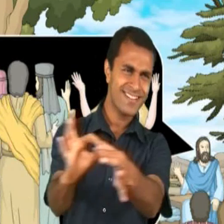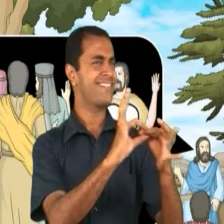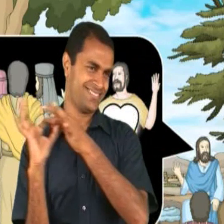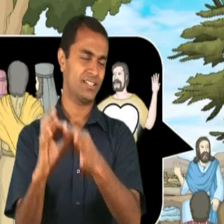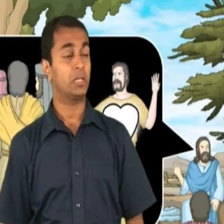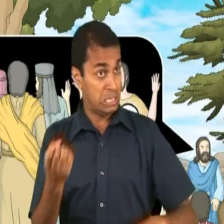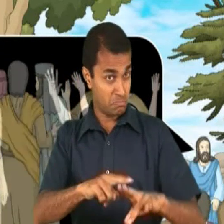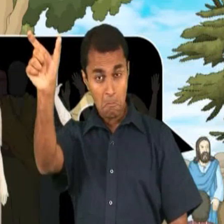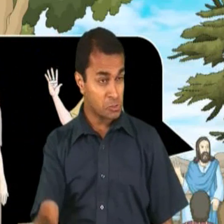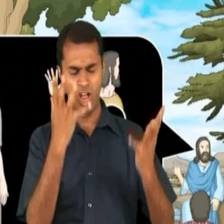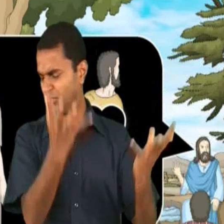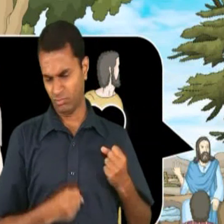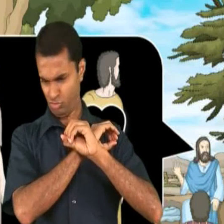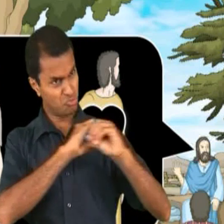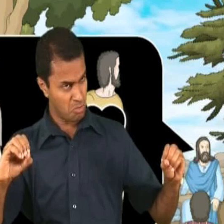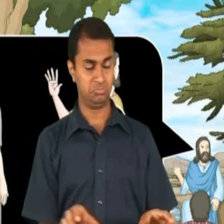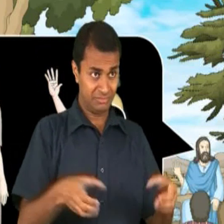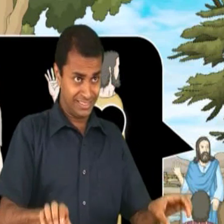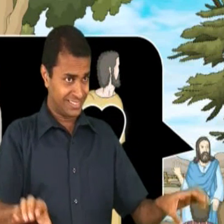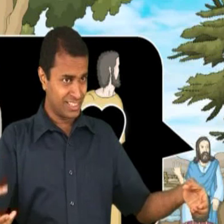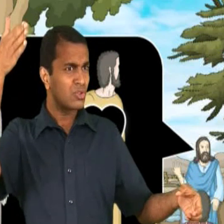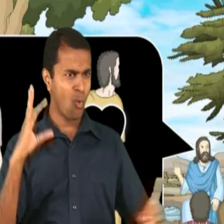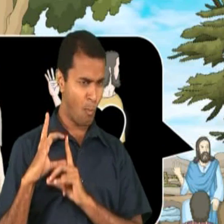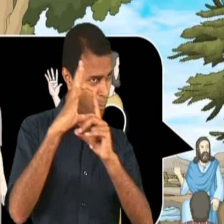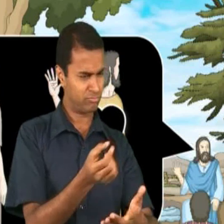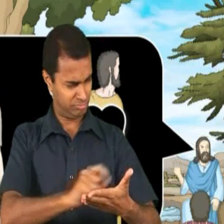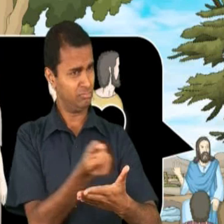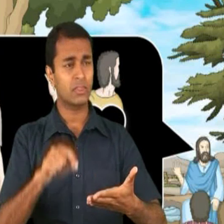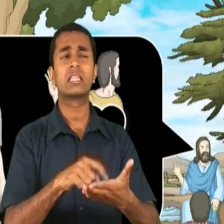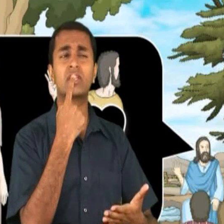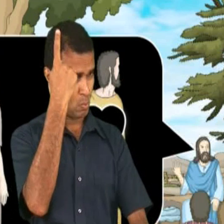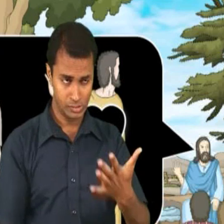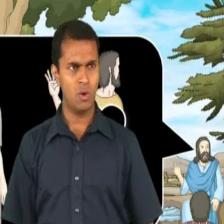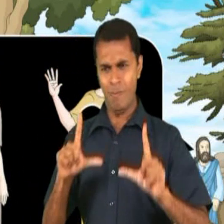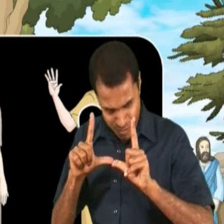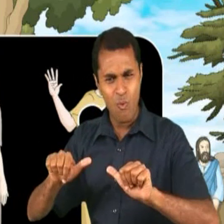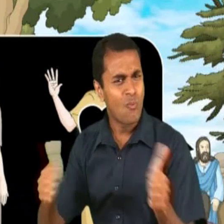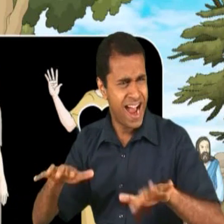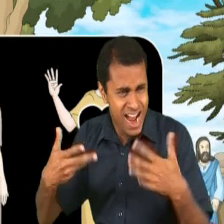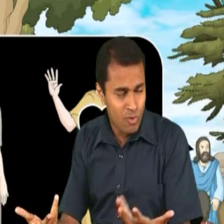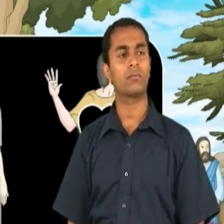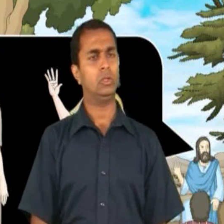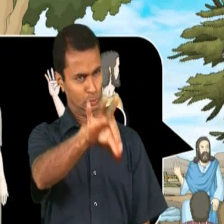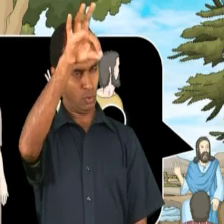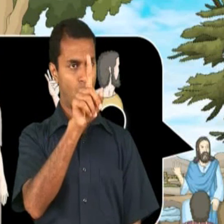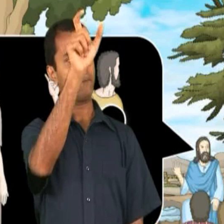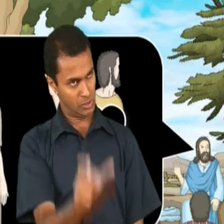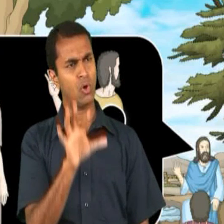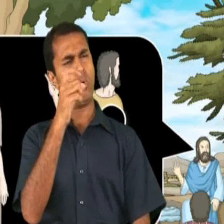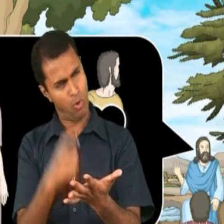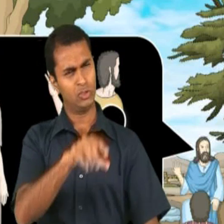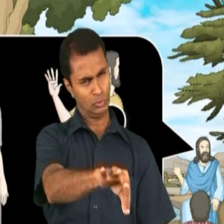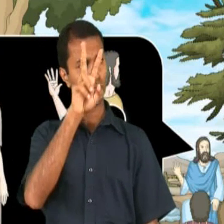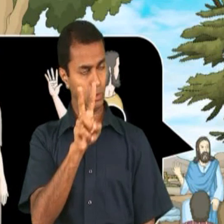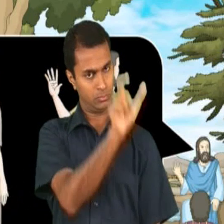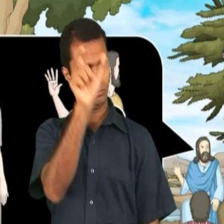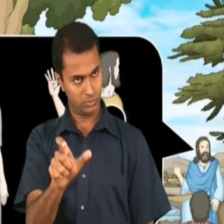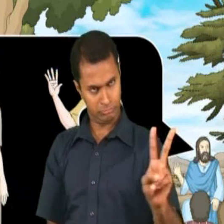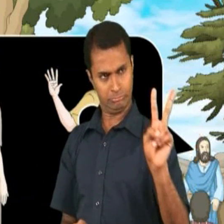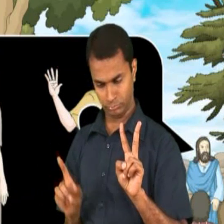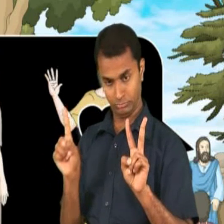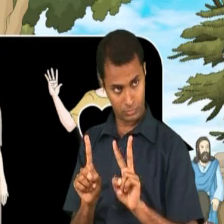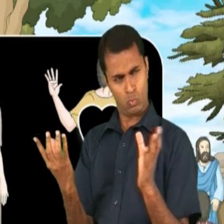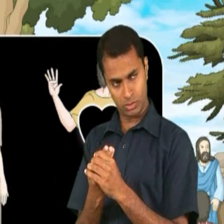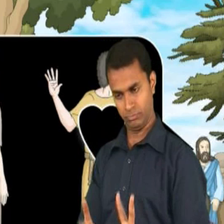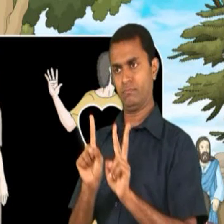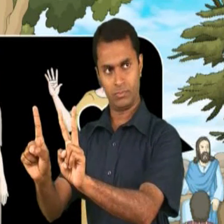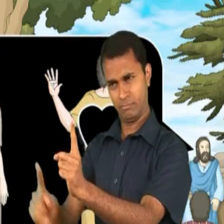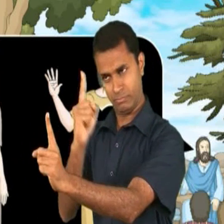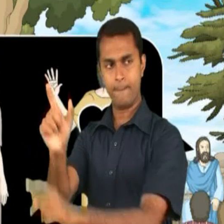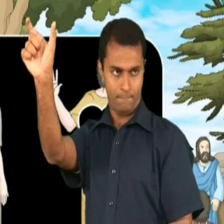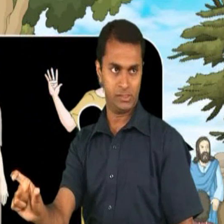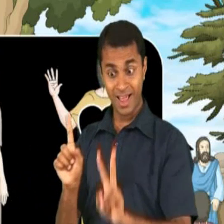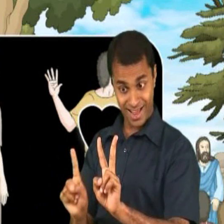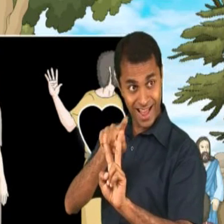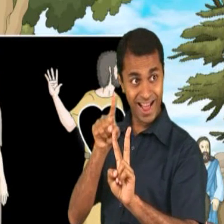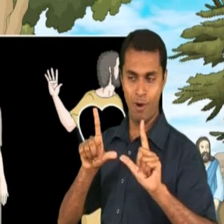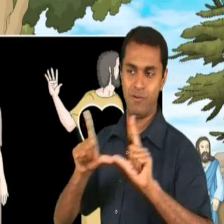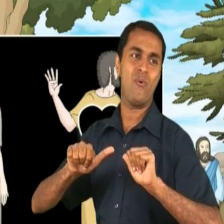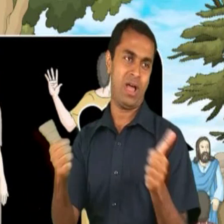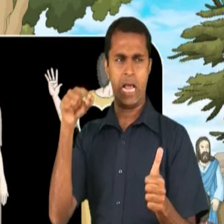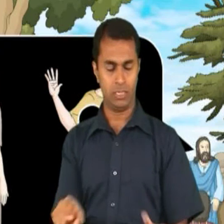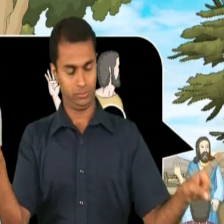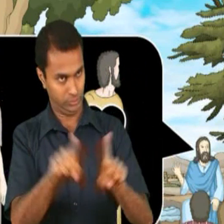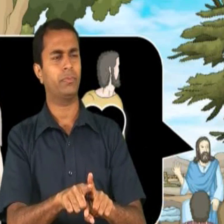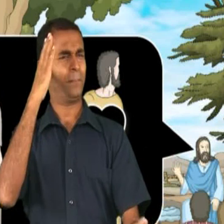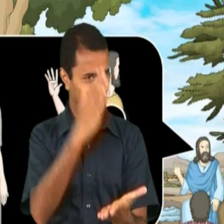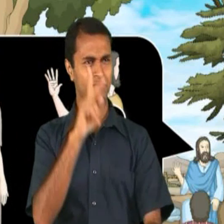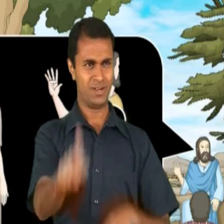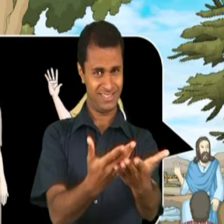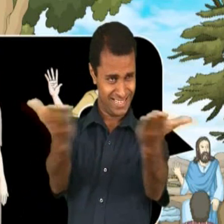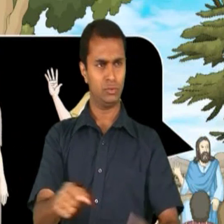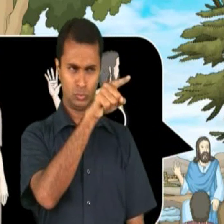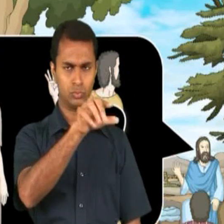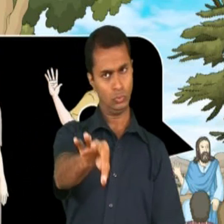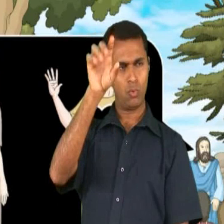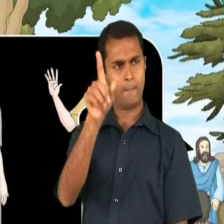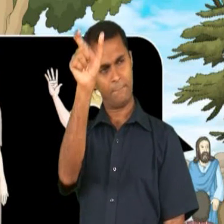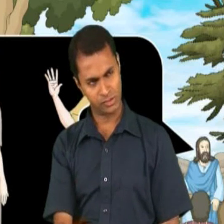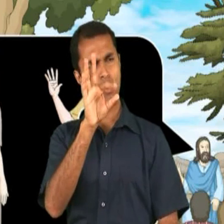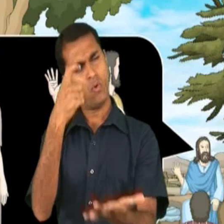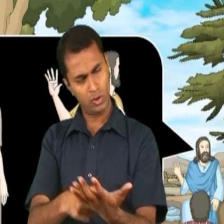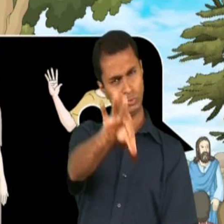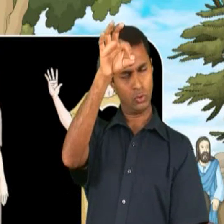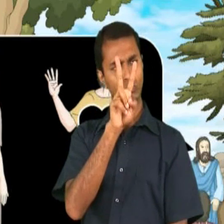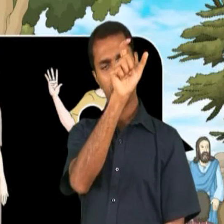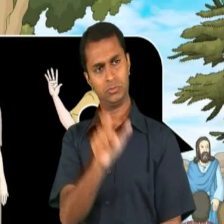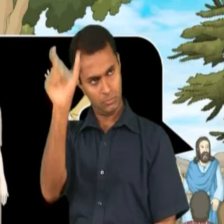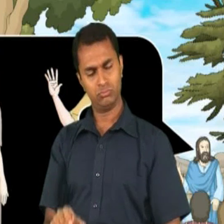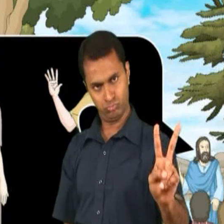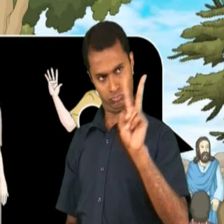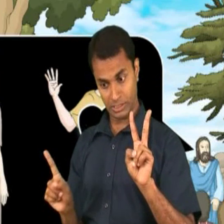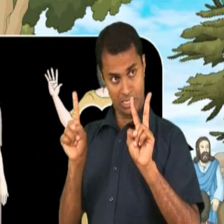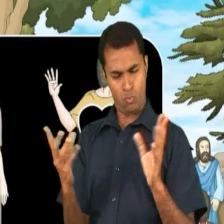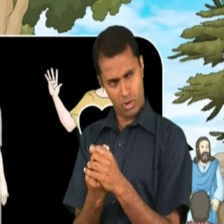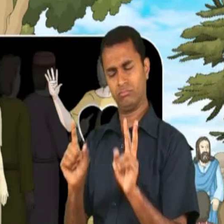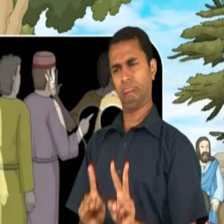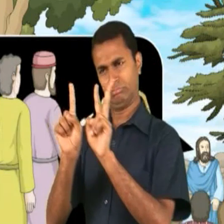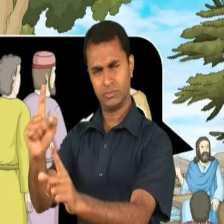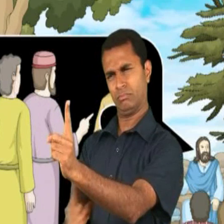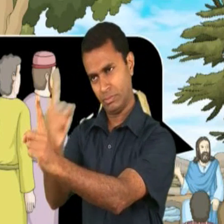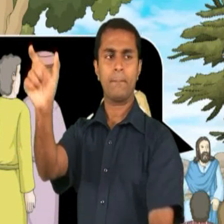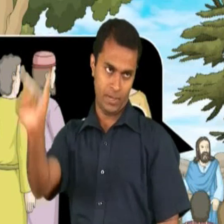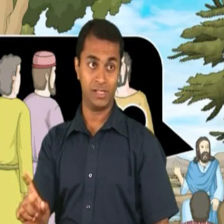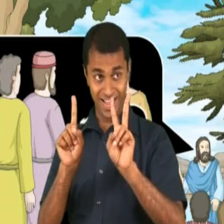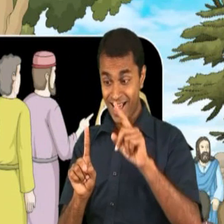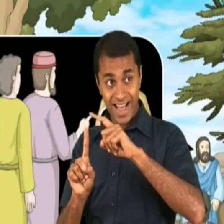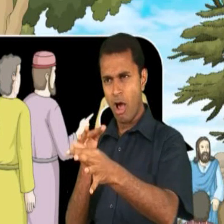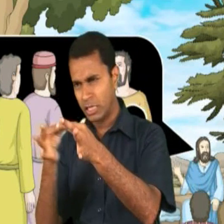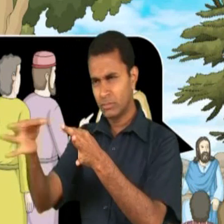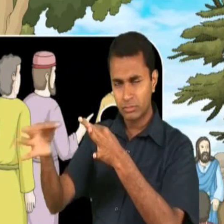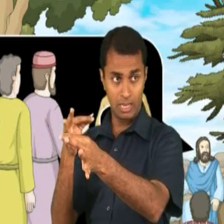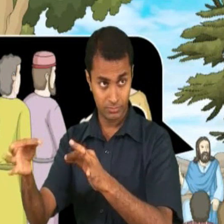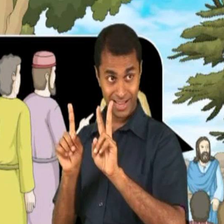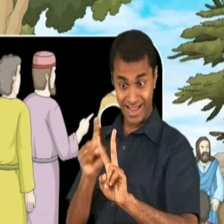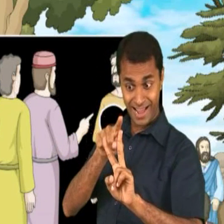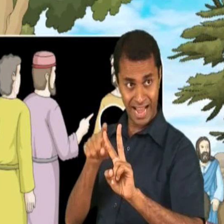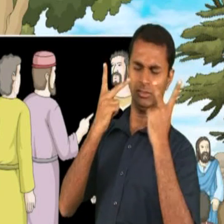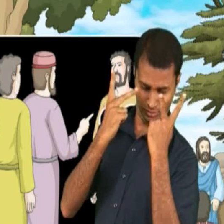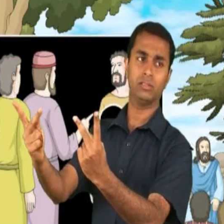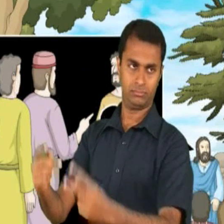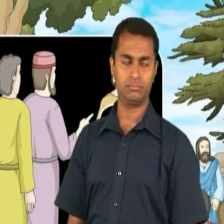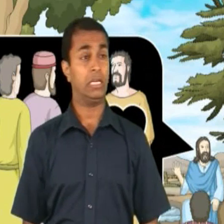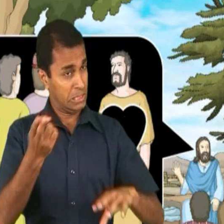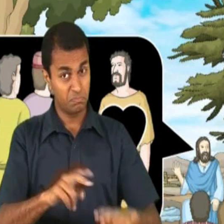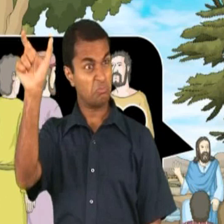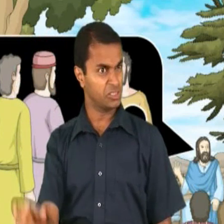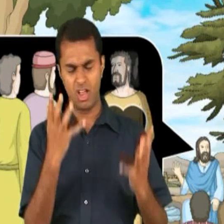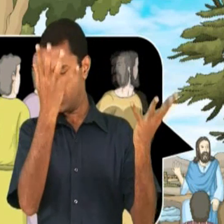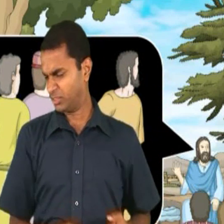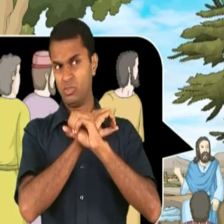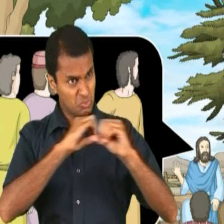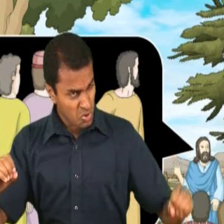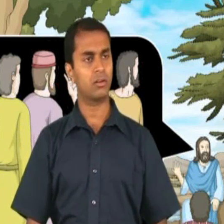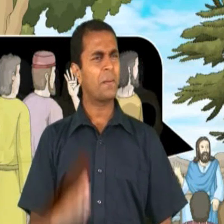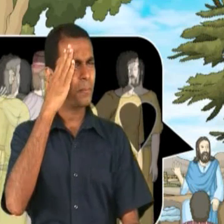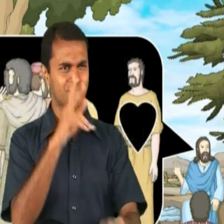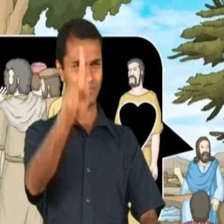But if he will not listen, take one or two others along, so that ‘every matter may be established by the testimony of two or three witnesses.’